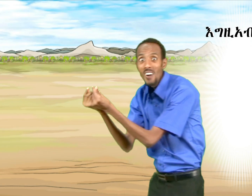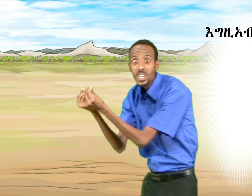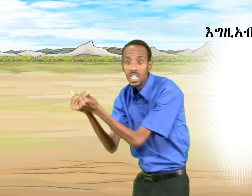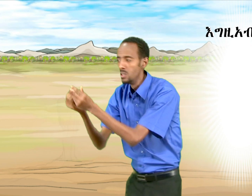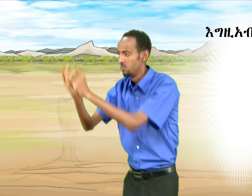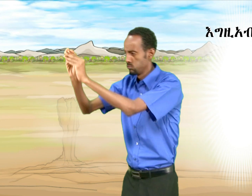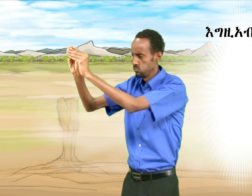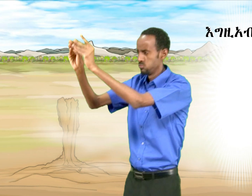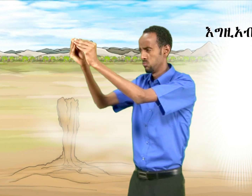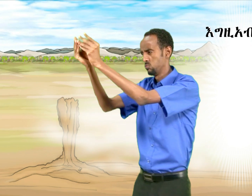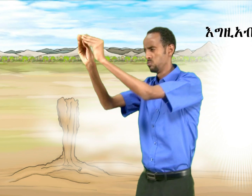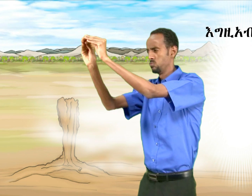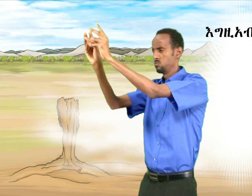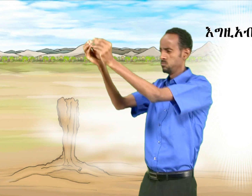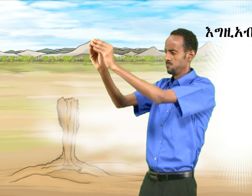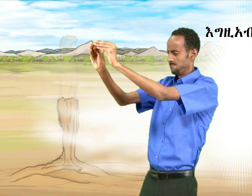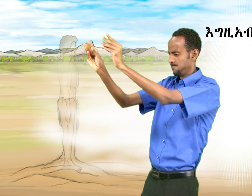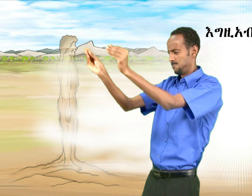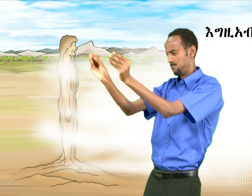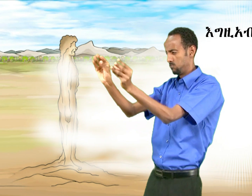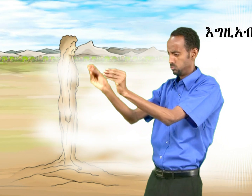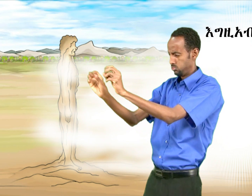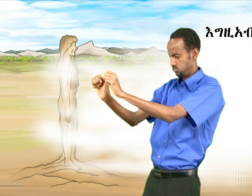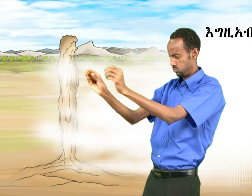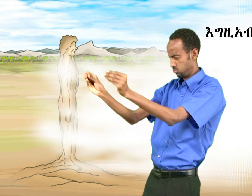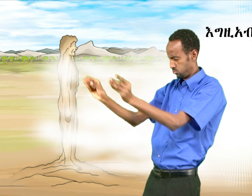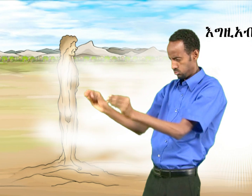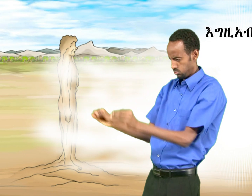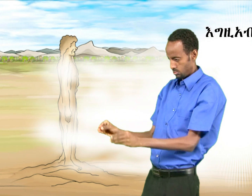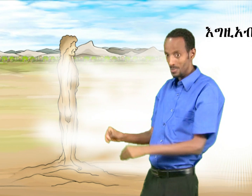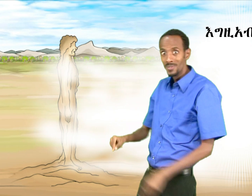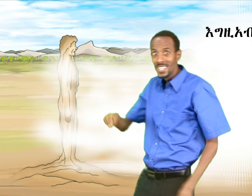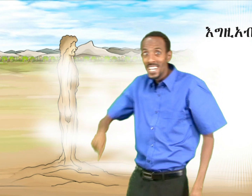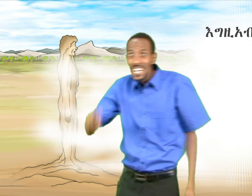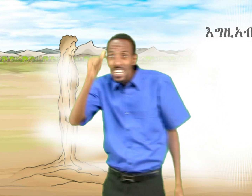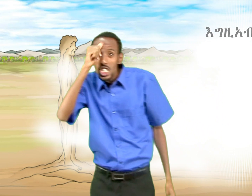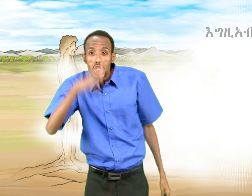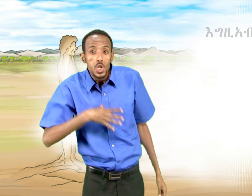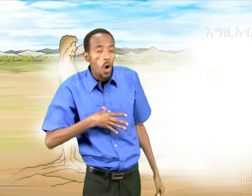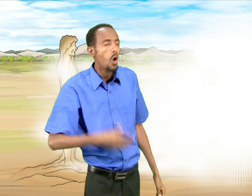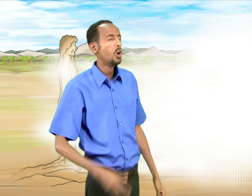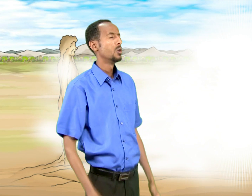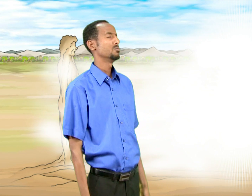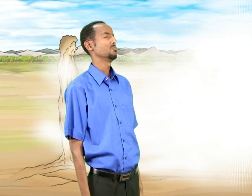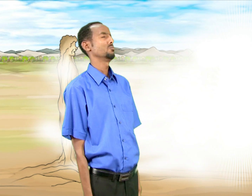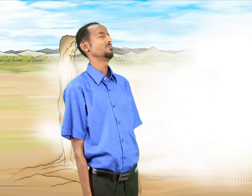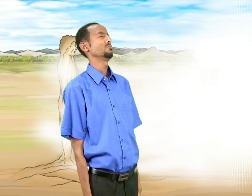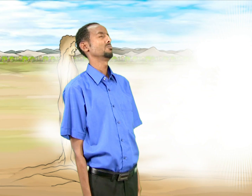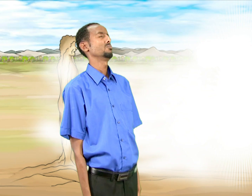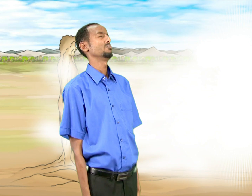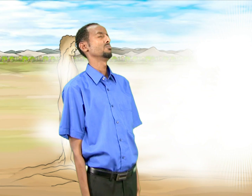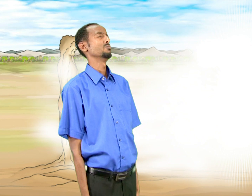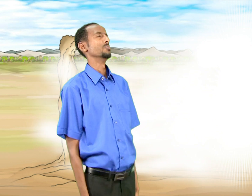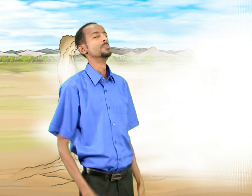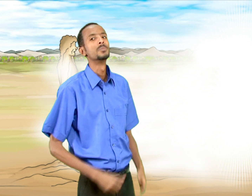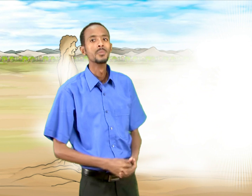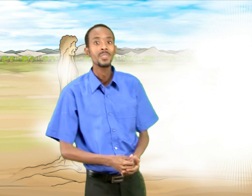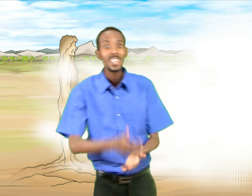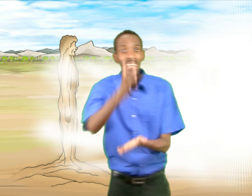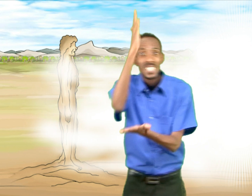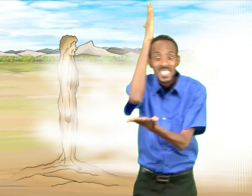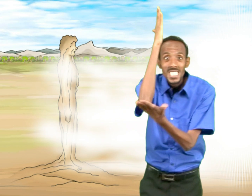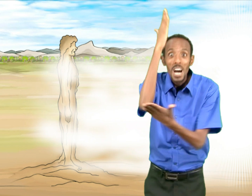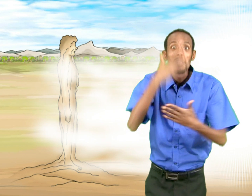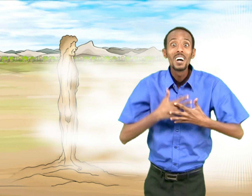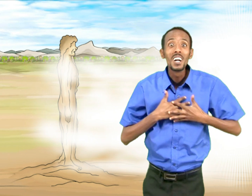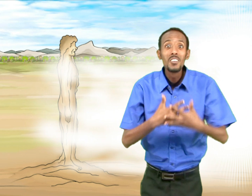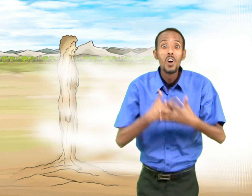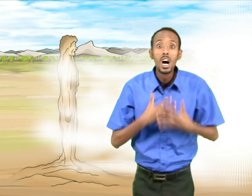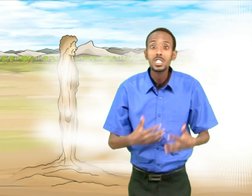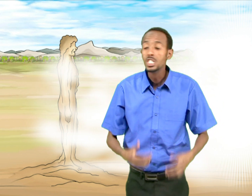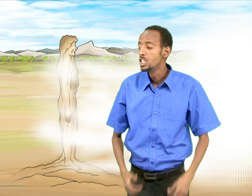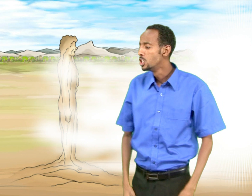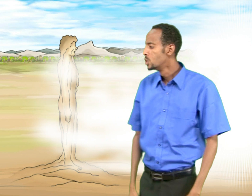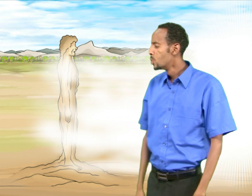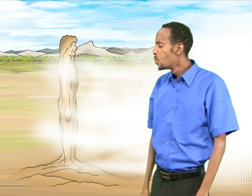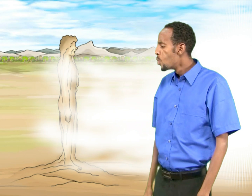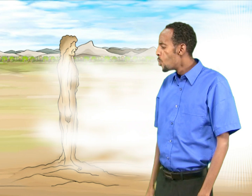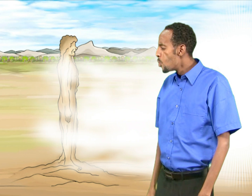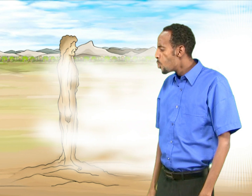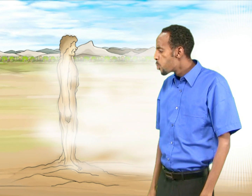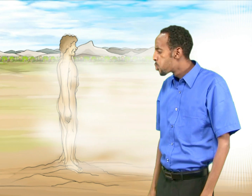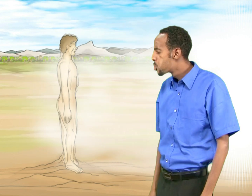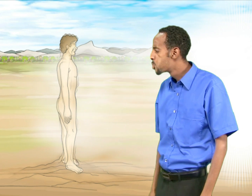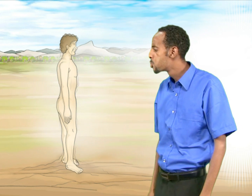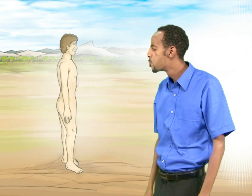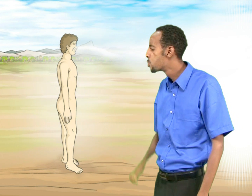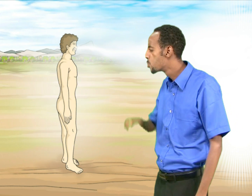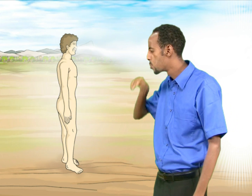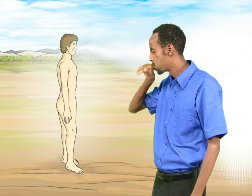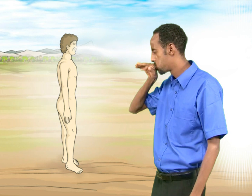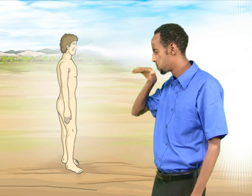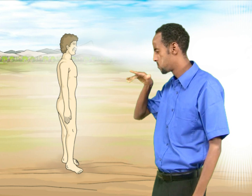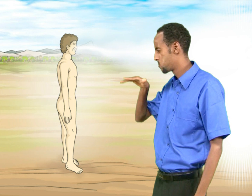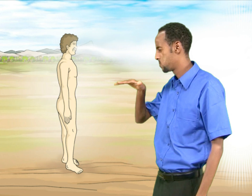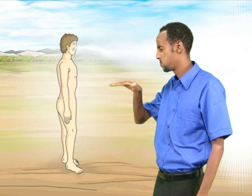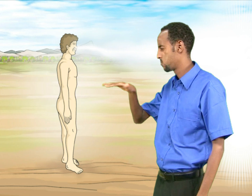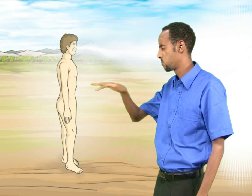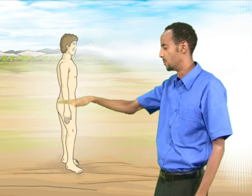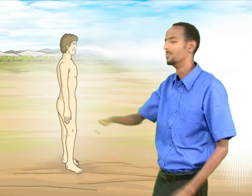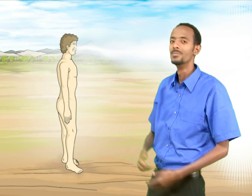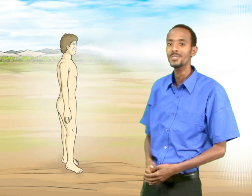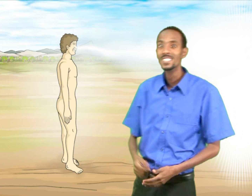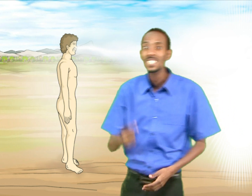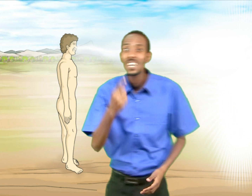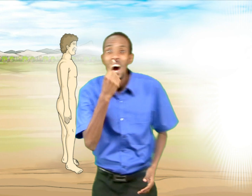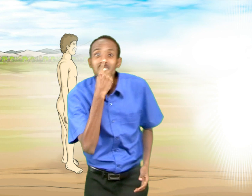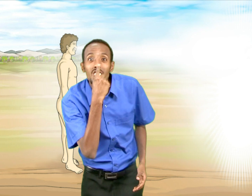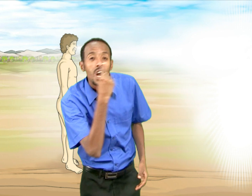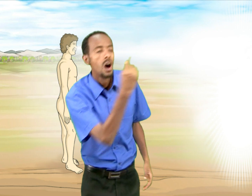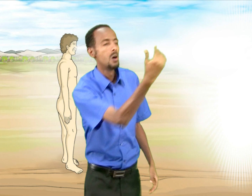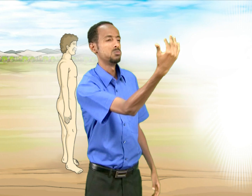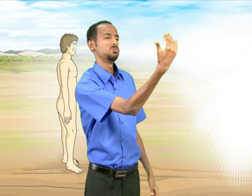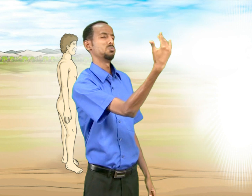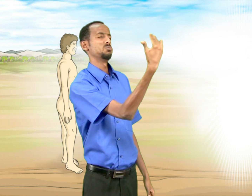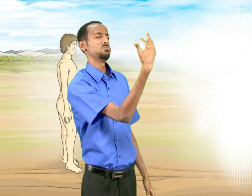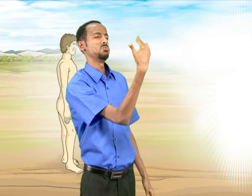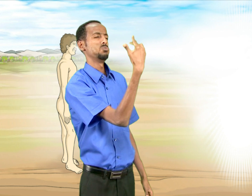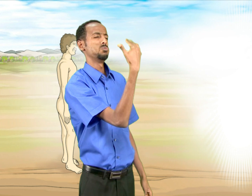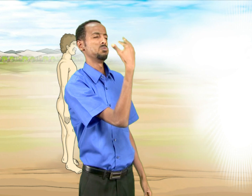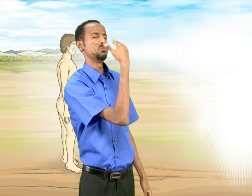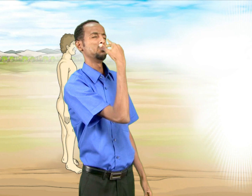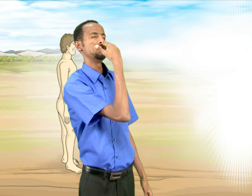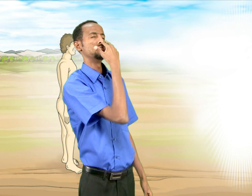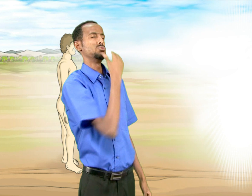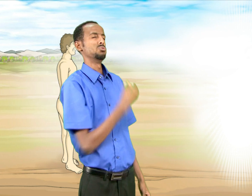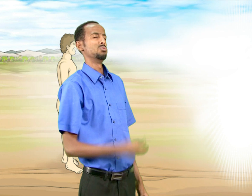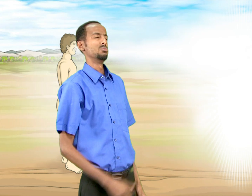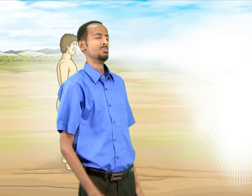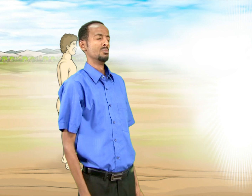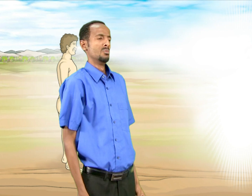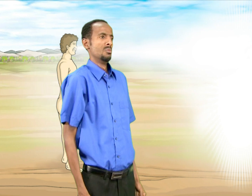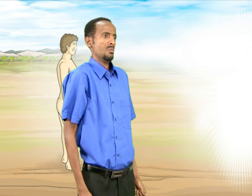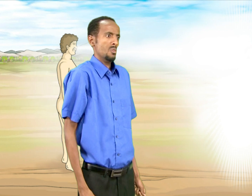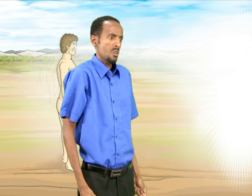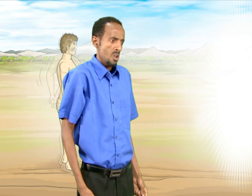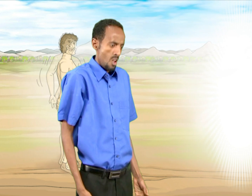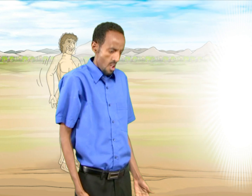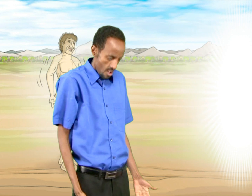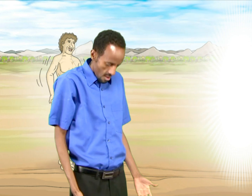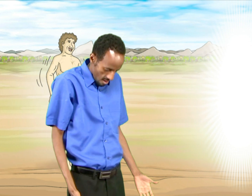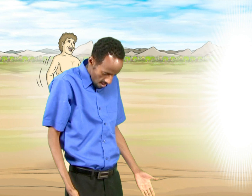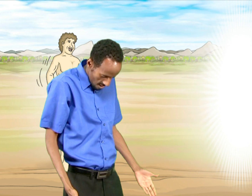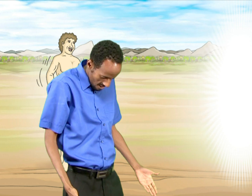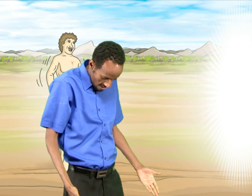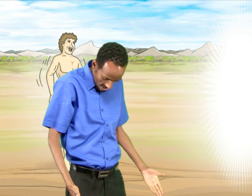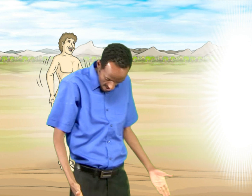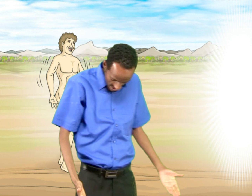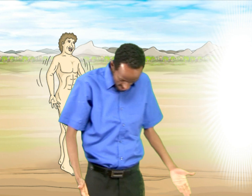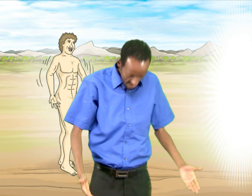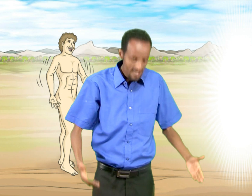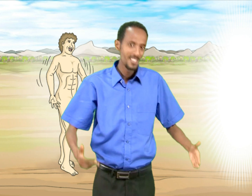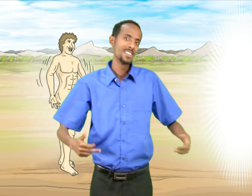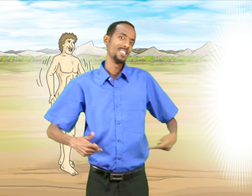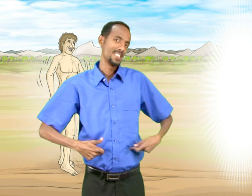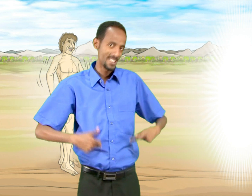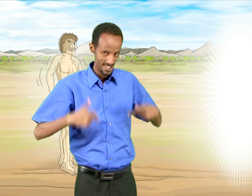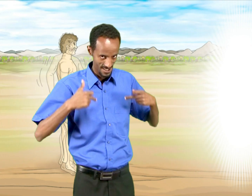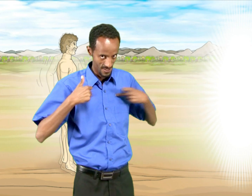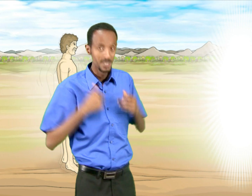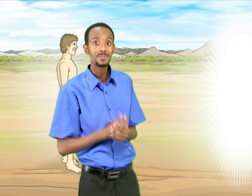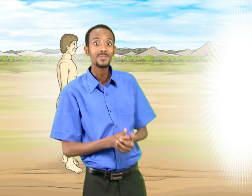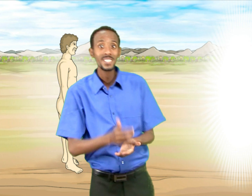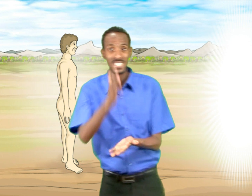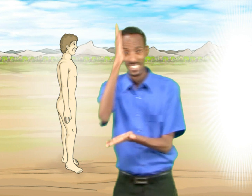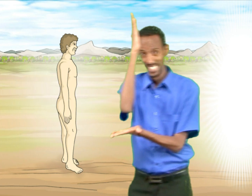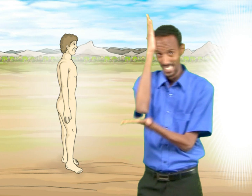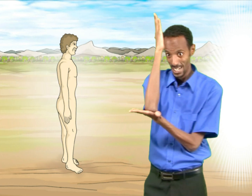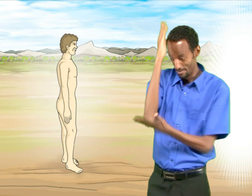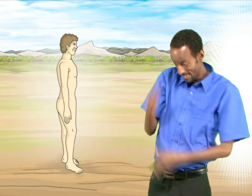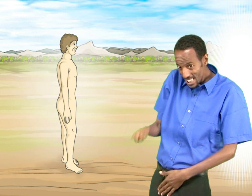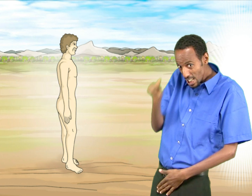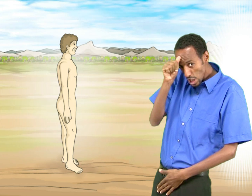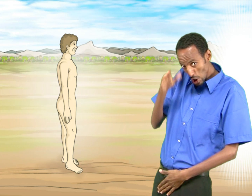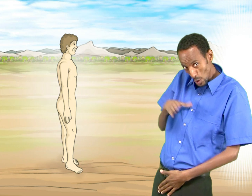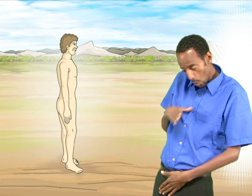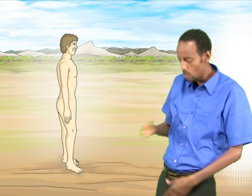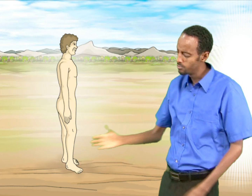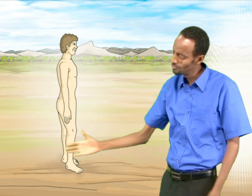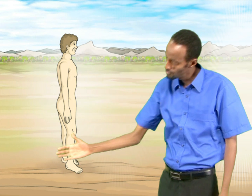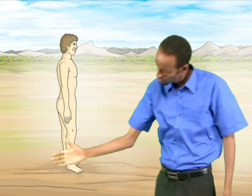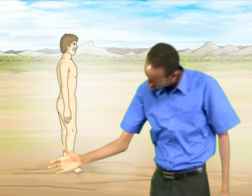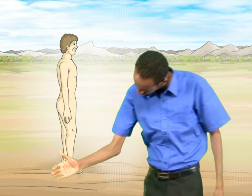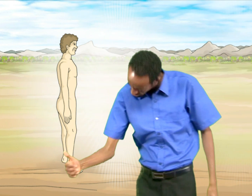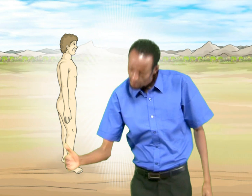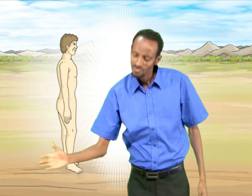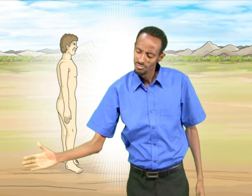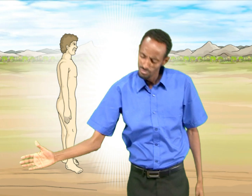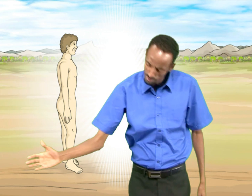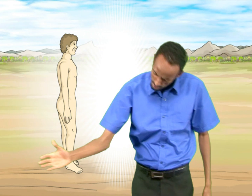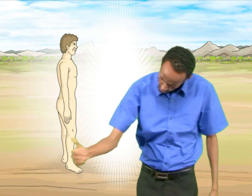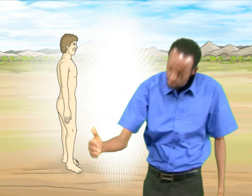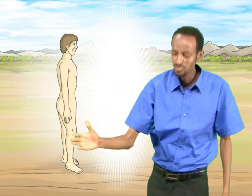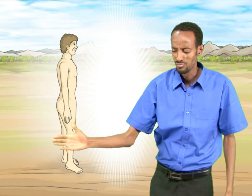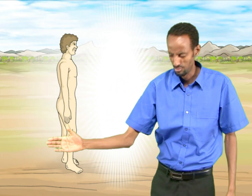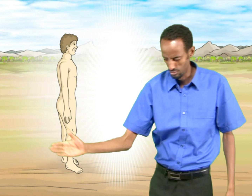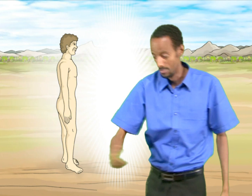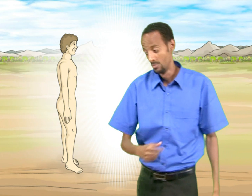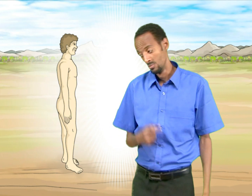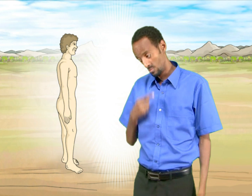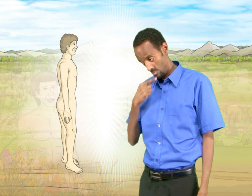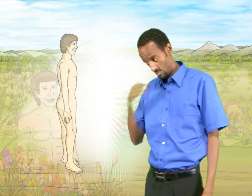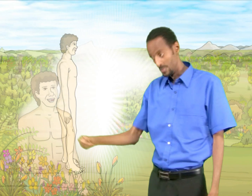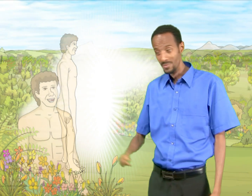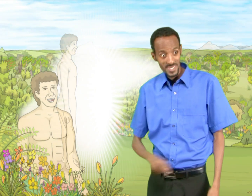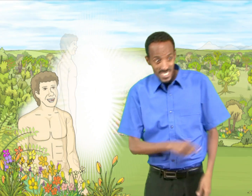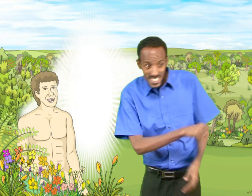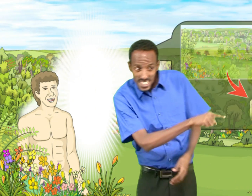And the gold of that land is pure, and bdellium and onyx are found there. The name of the second river is Gihon; it winds through the whole land of Cush. The name of the third river is Hiddekel; it runs along the east side of Assyria.